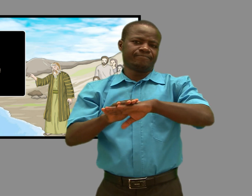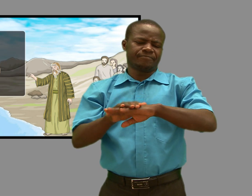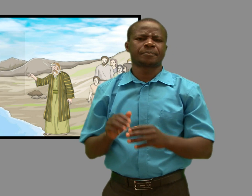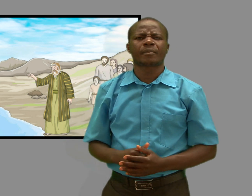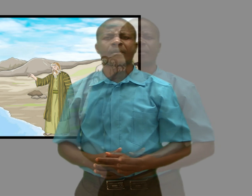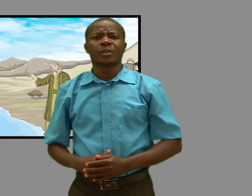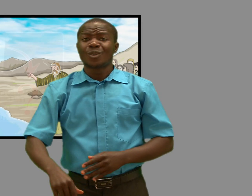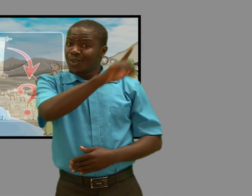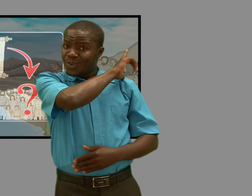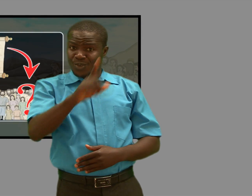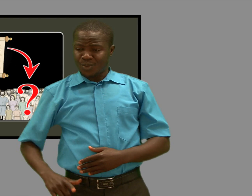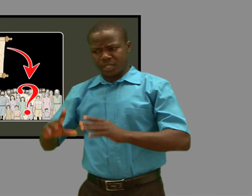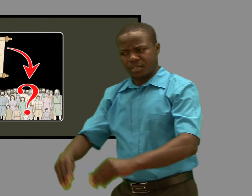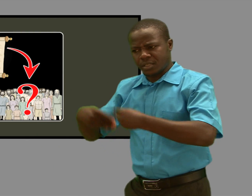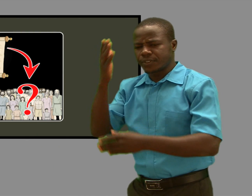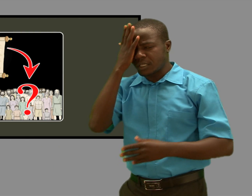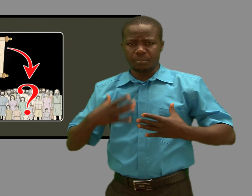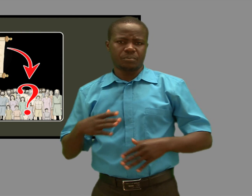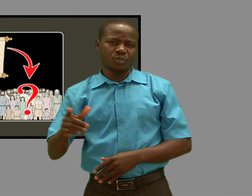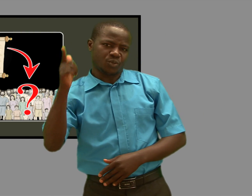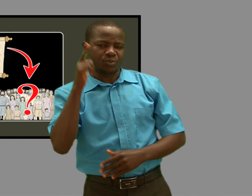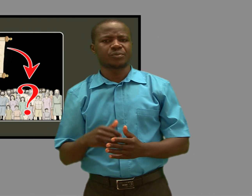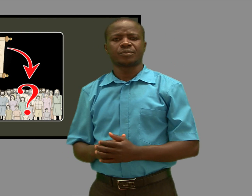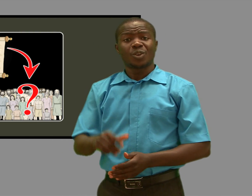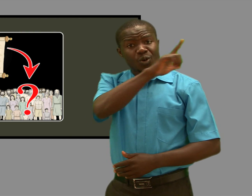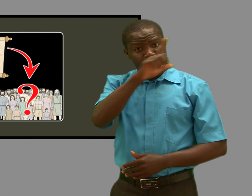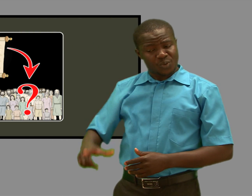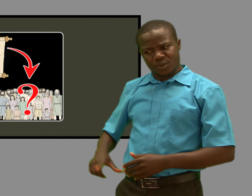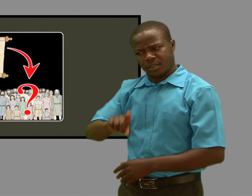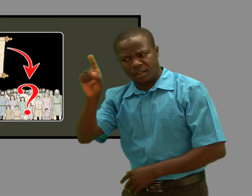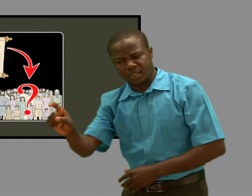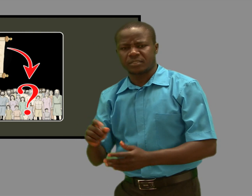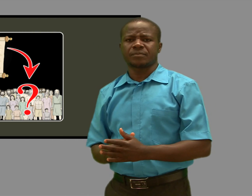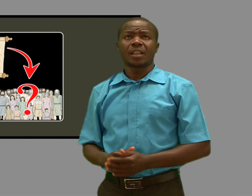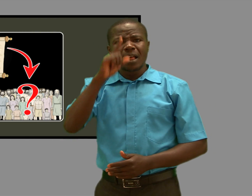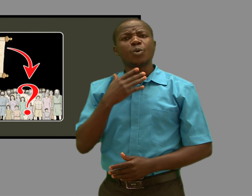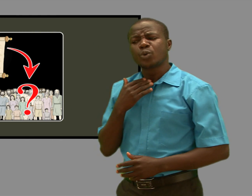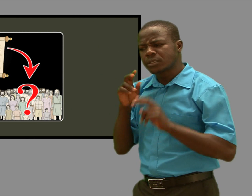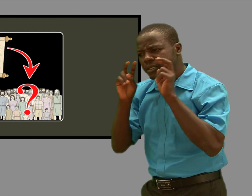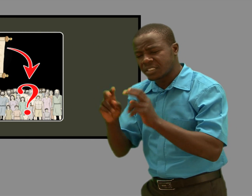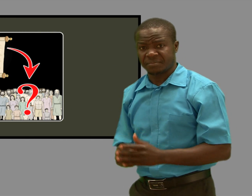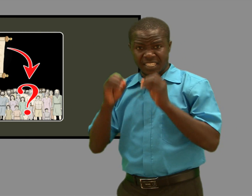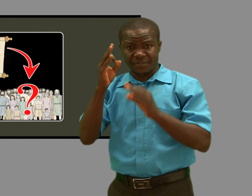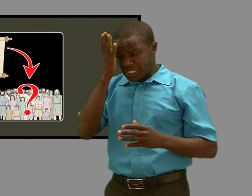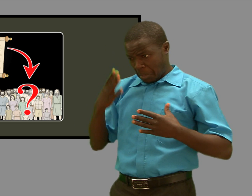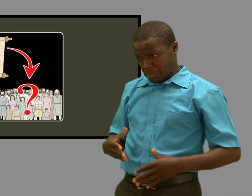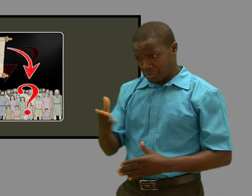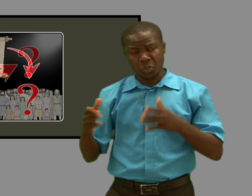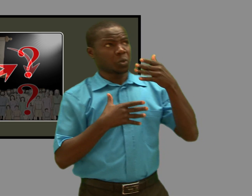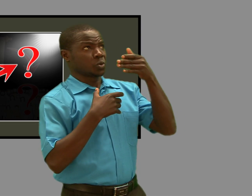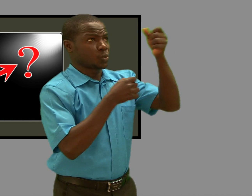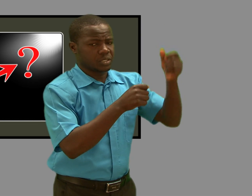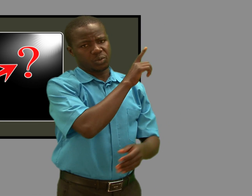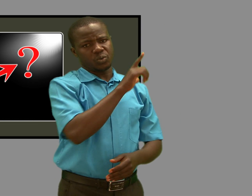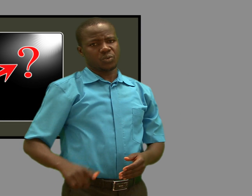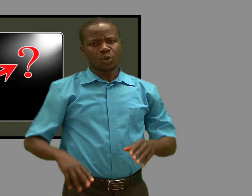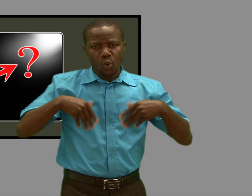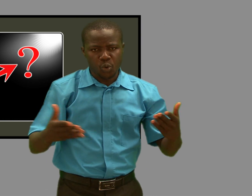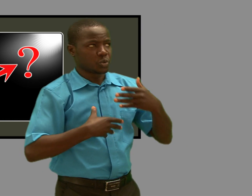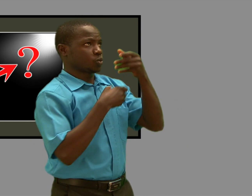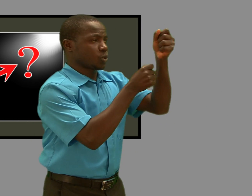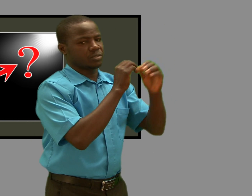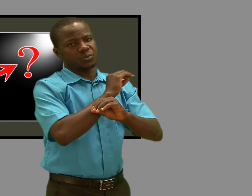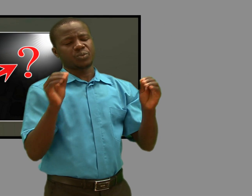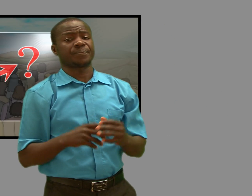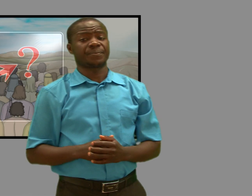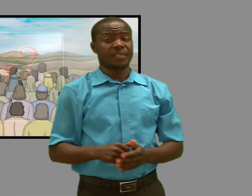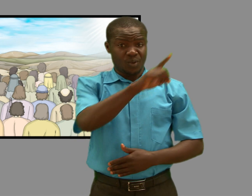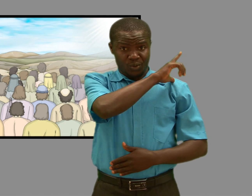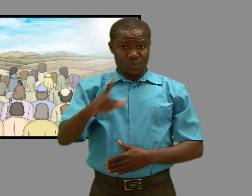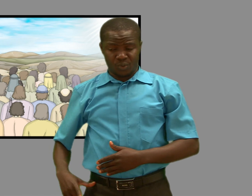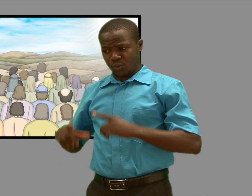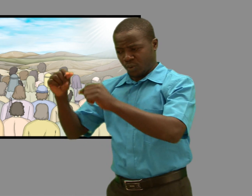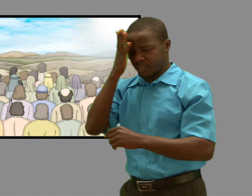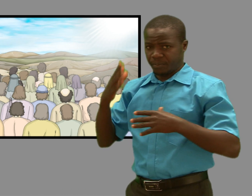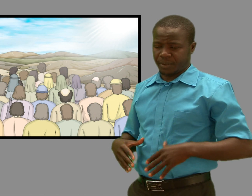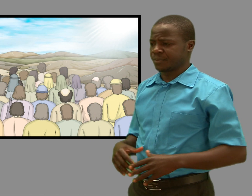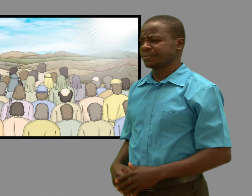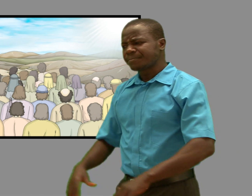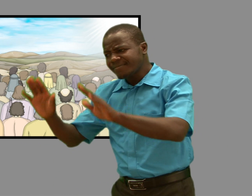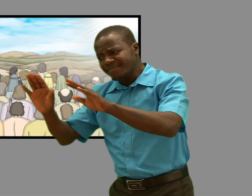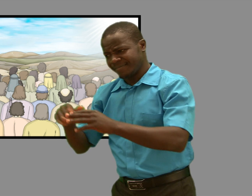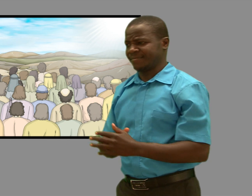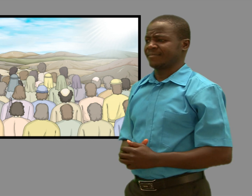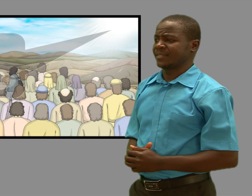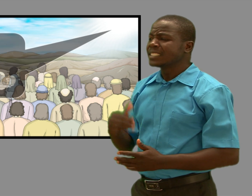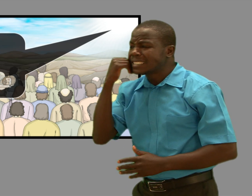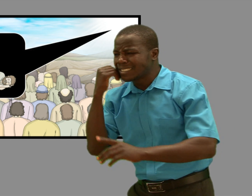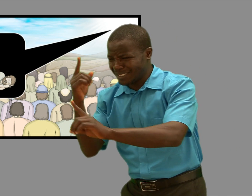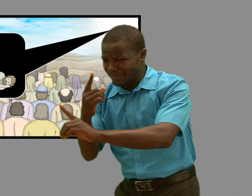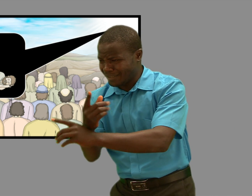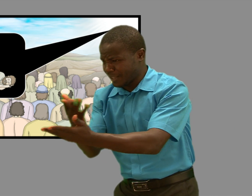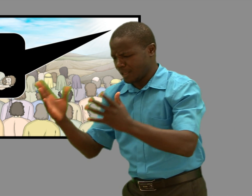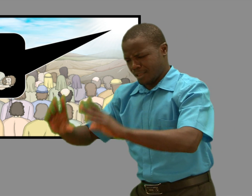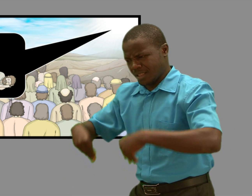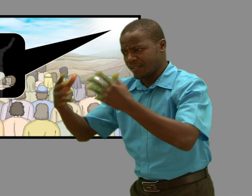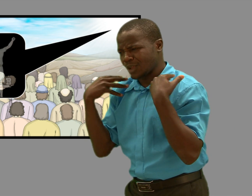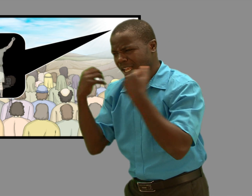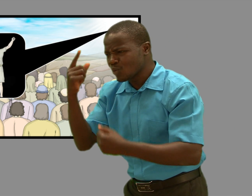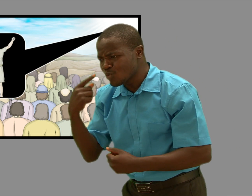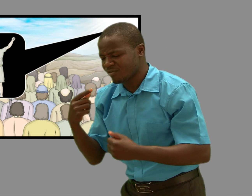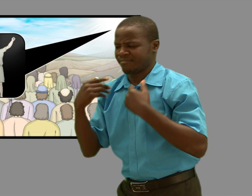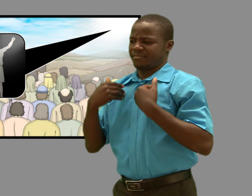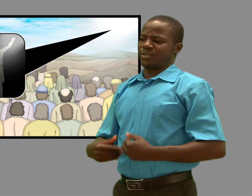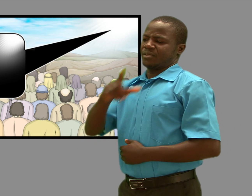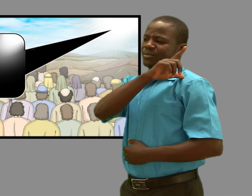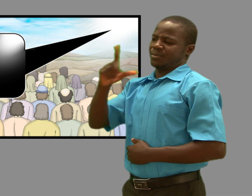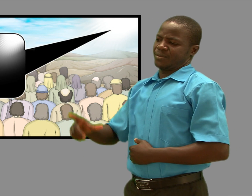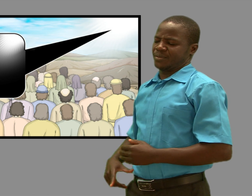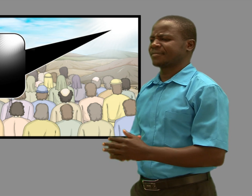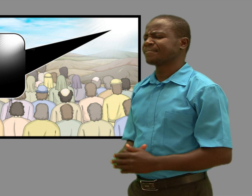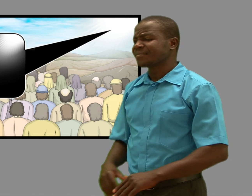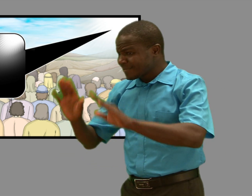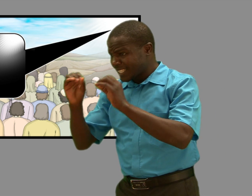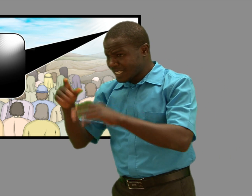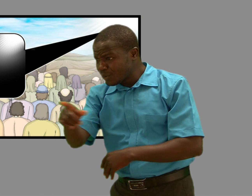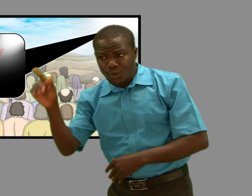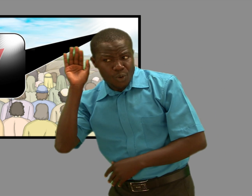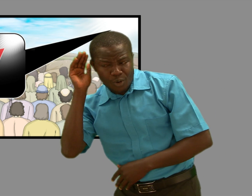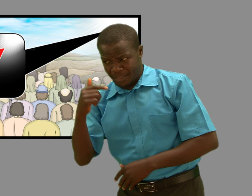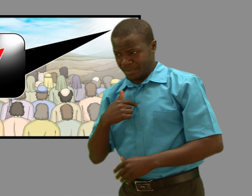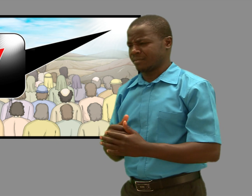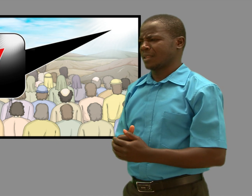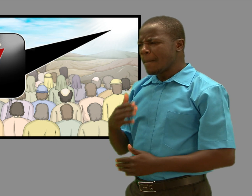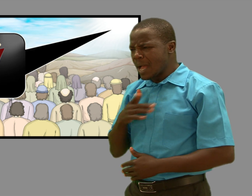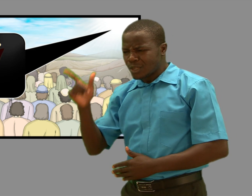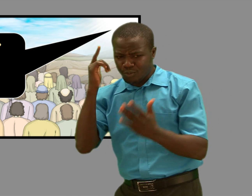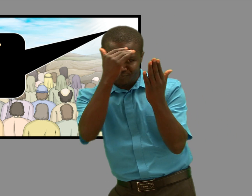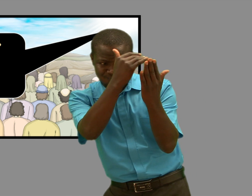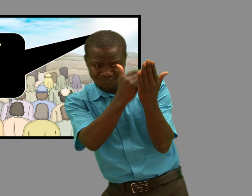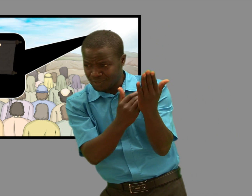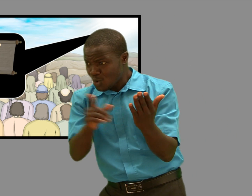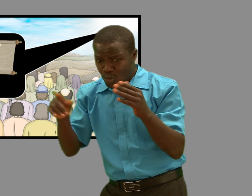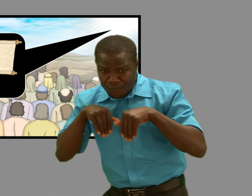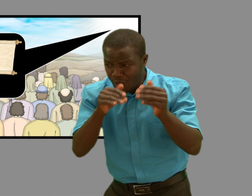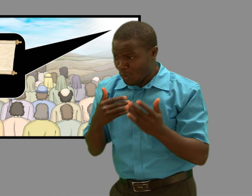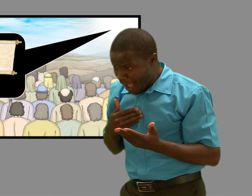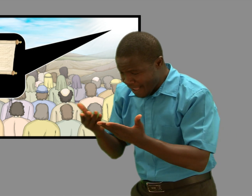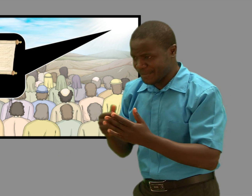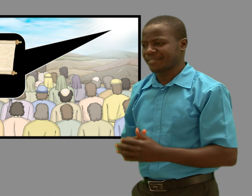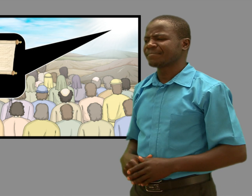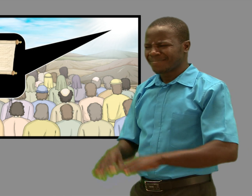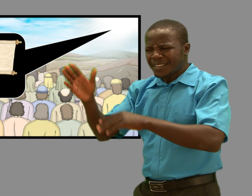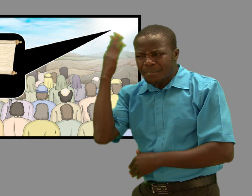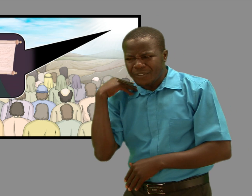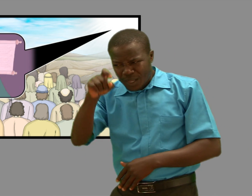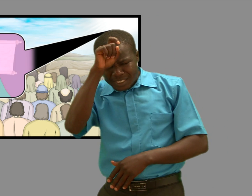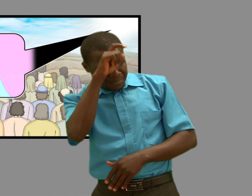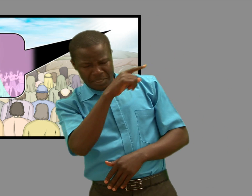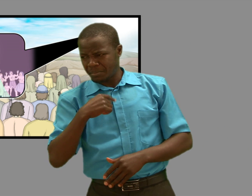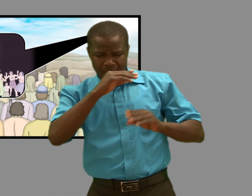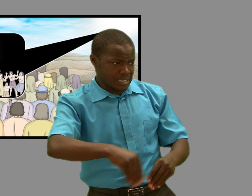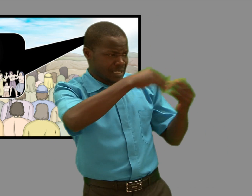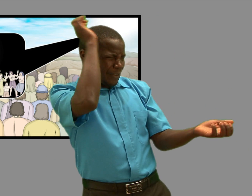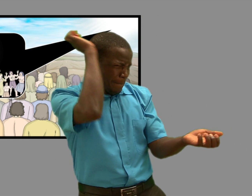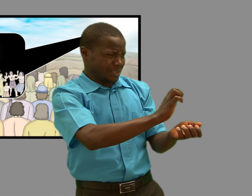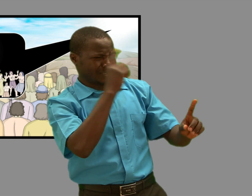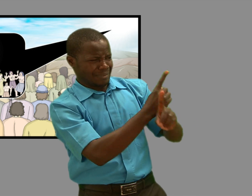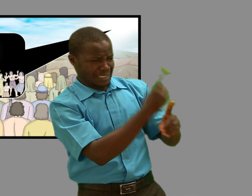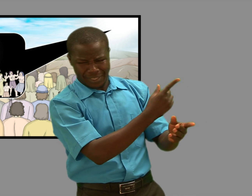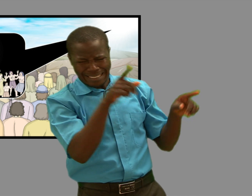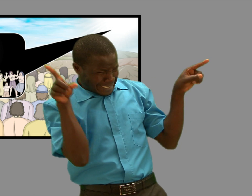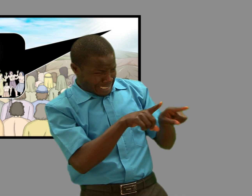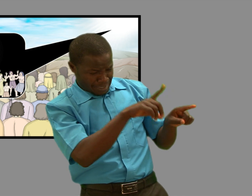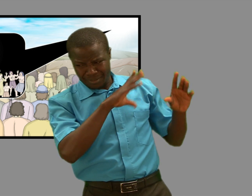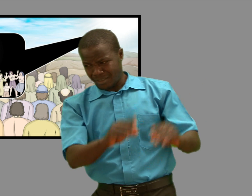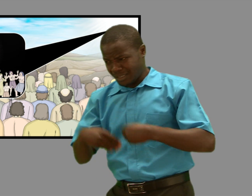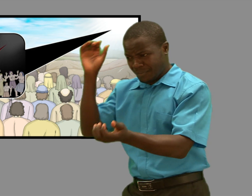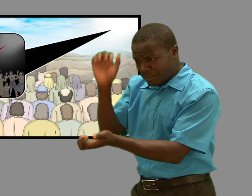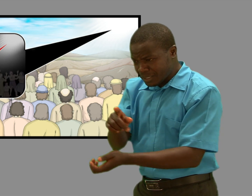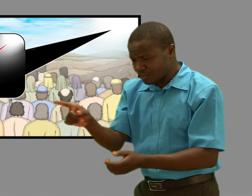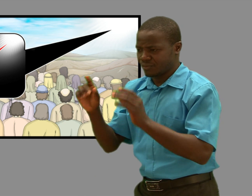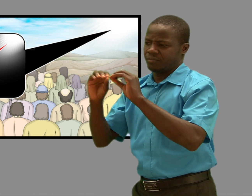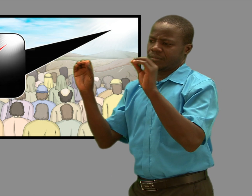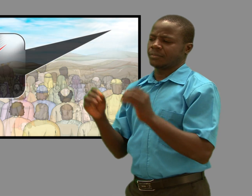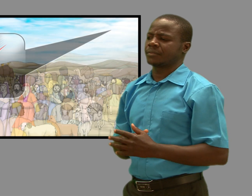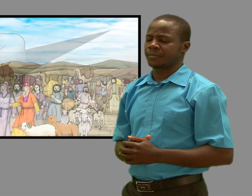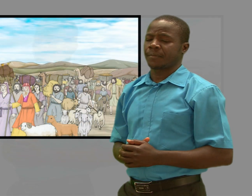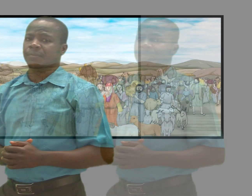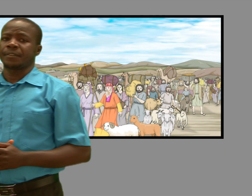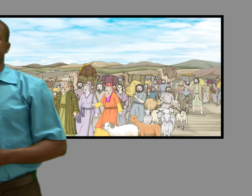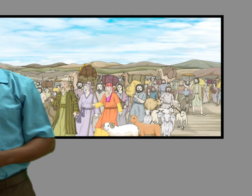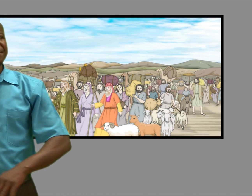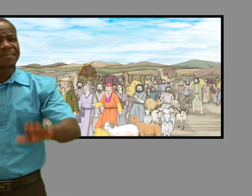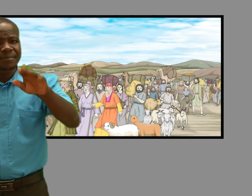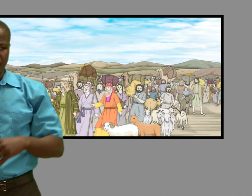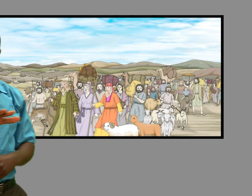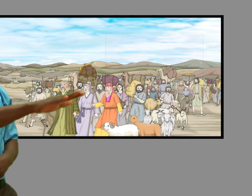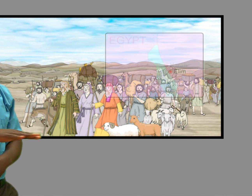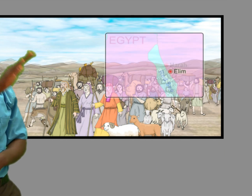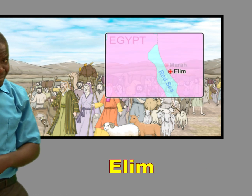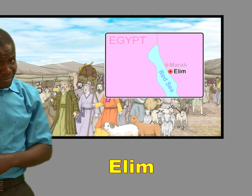There the LORD made for them a statute and an ordinance, and there He tested them, saying, “If you will listen carefully to the voice of the LORD your God, and do what is right in His eyes, and pay attention to His commands, and keep all His statutes, then I will not bring on you any of the diseases I inflicted on the Egyptians.